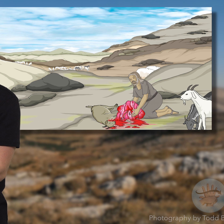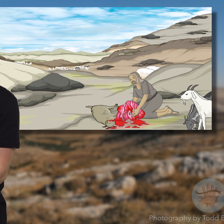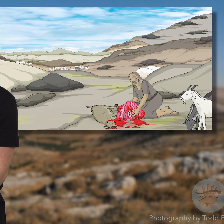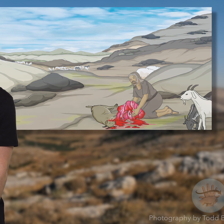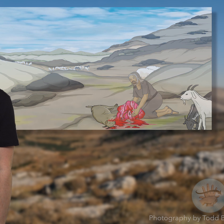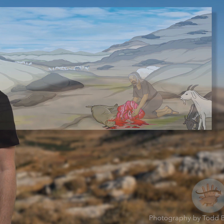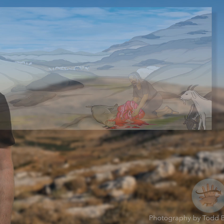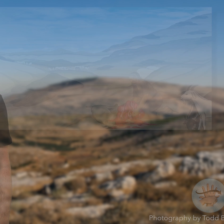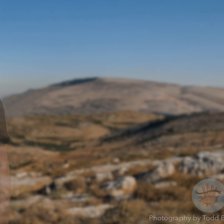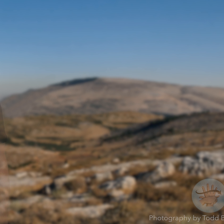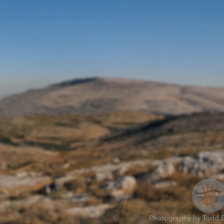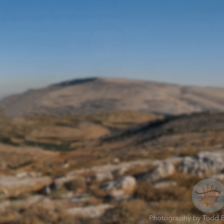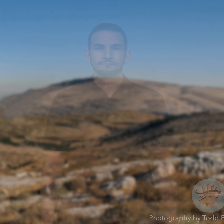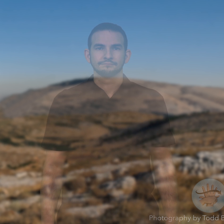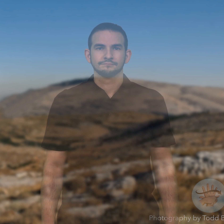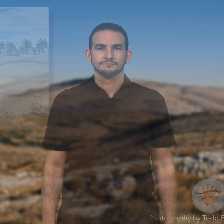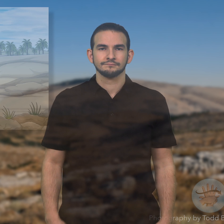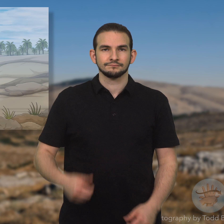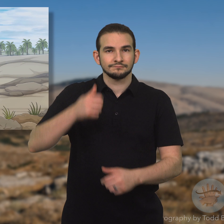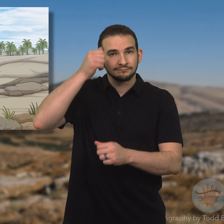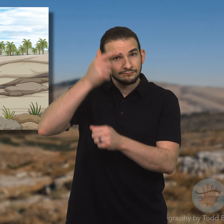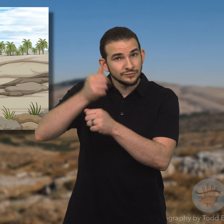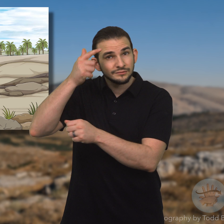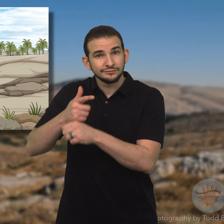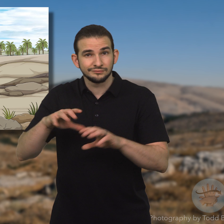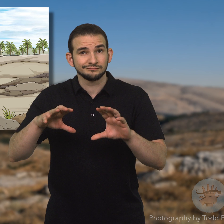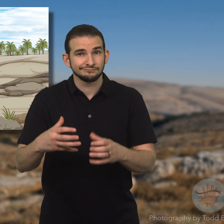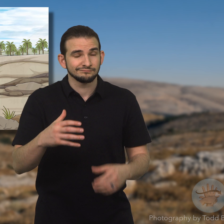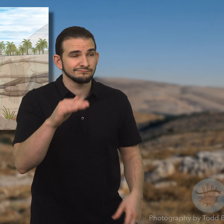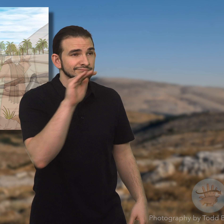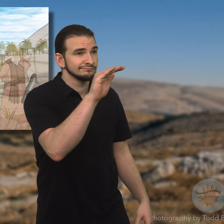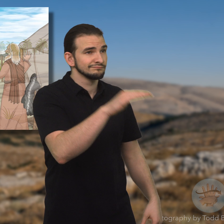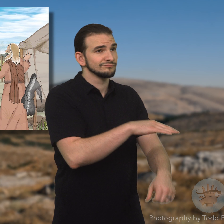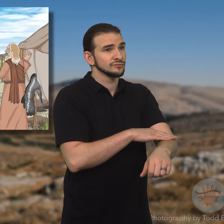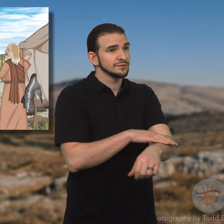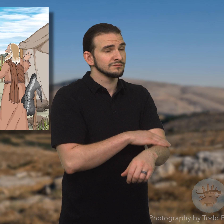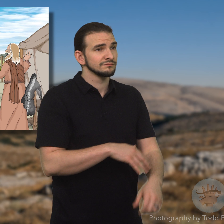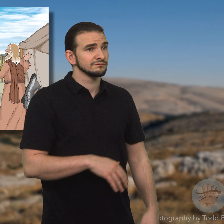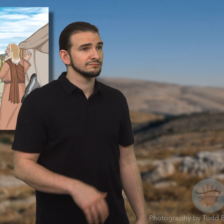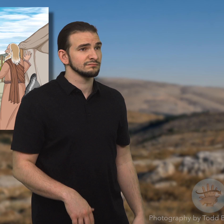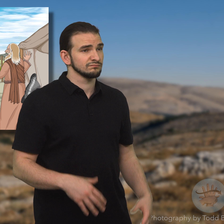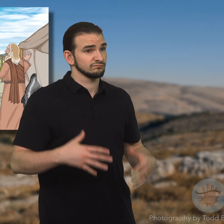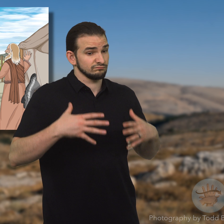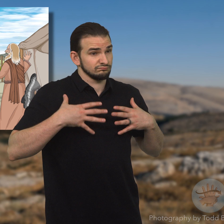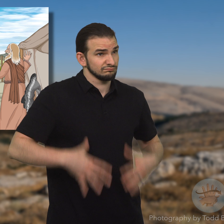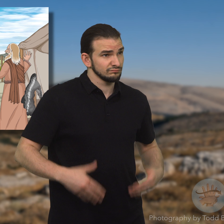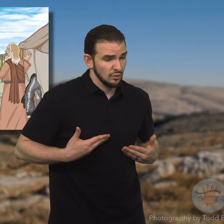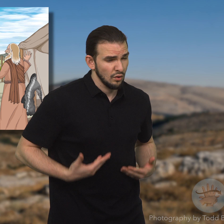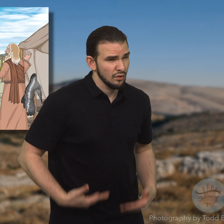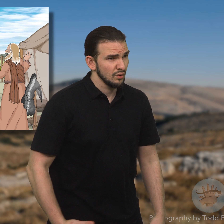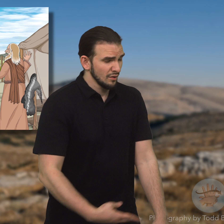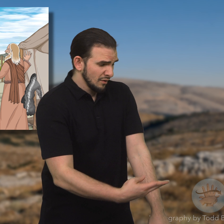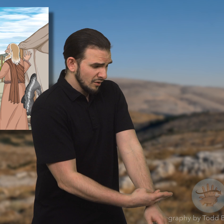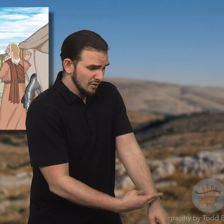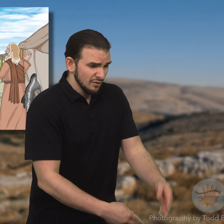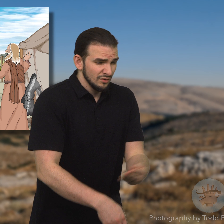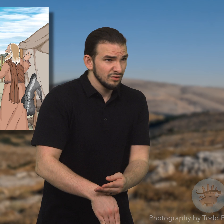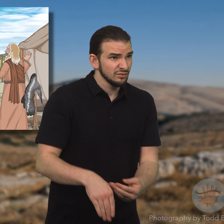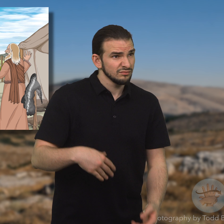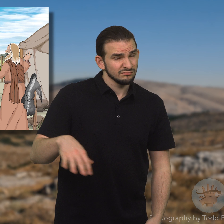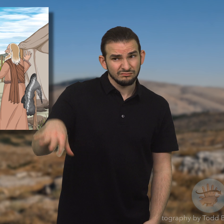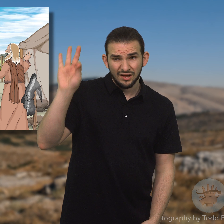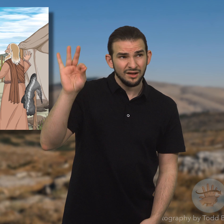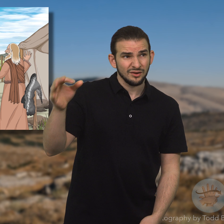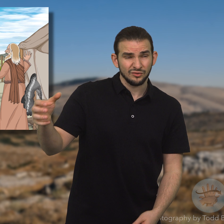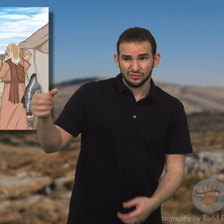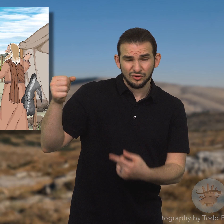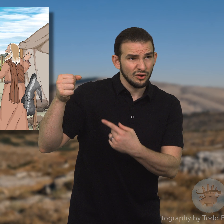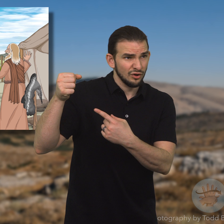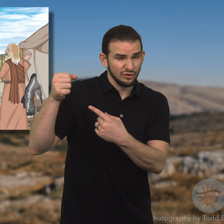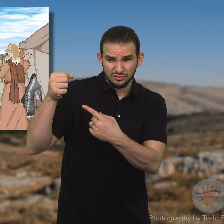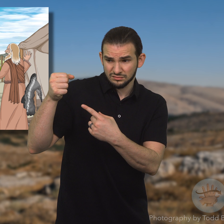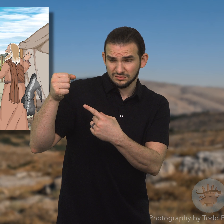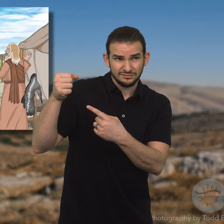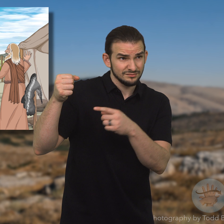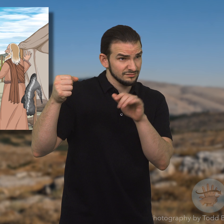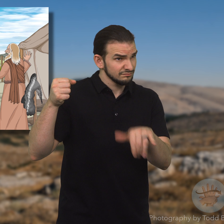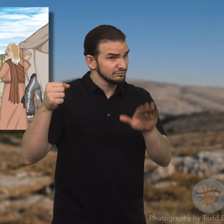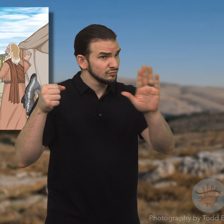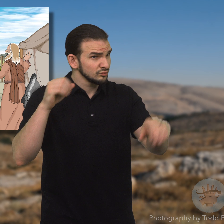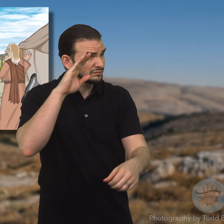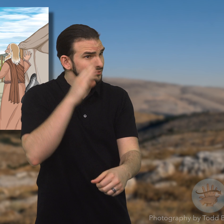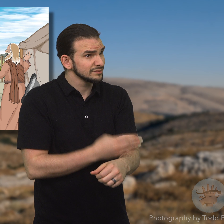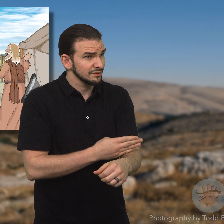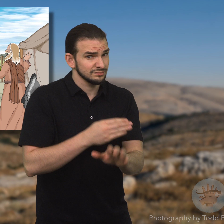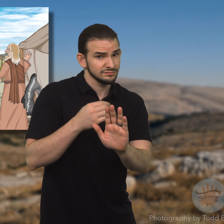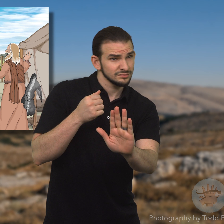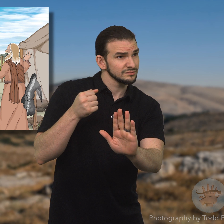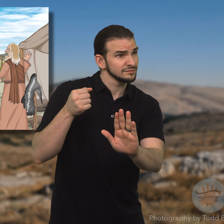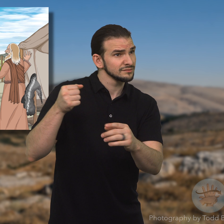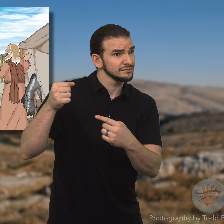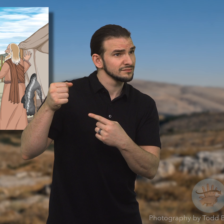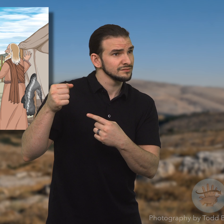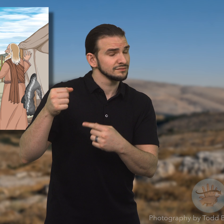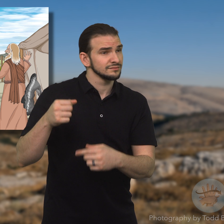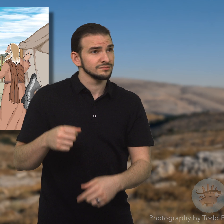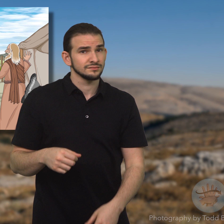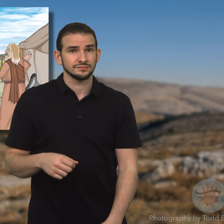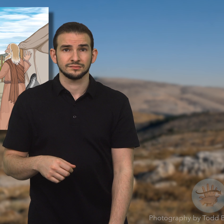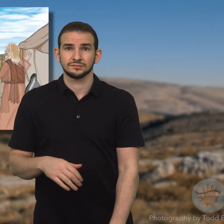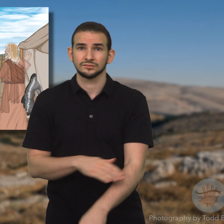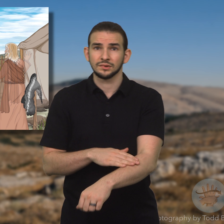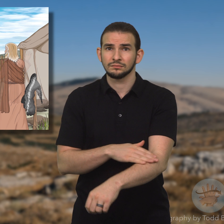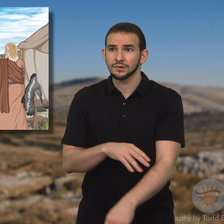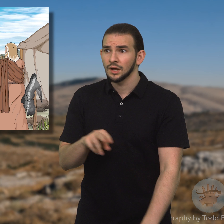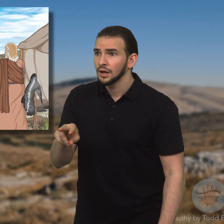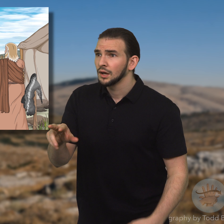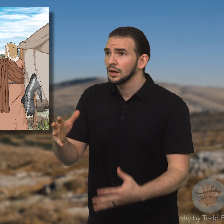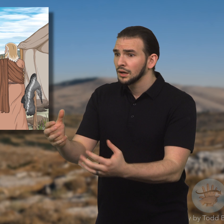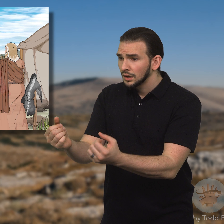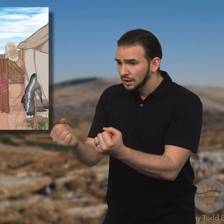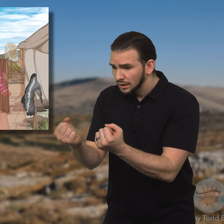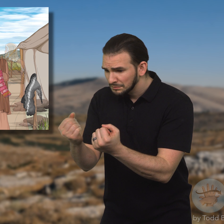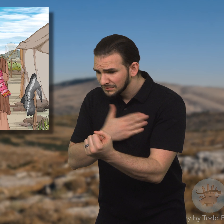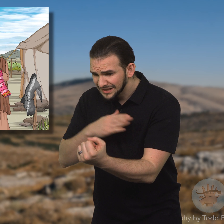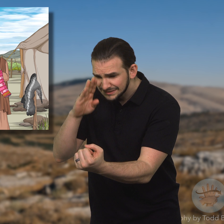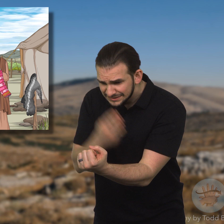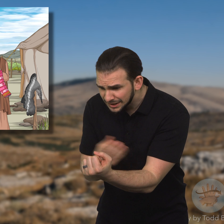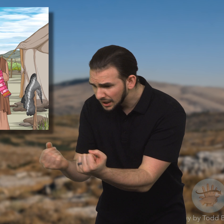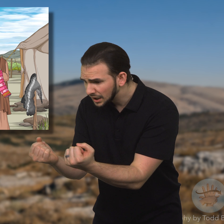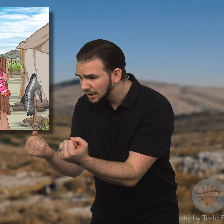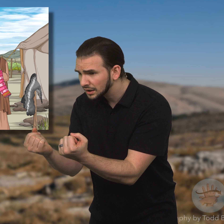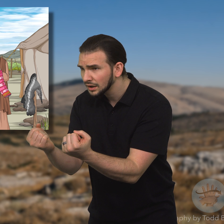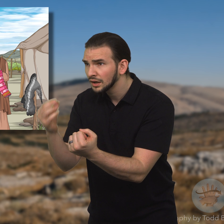They sent the robe of many colors to their father and said, “We found this. Examine it to see whether it is your son’s robe or not.”